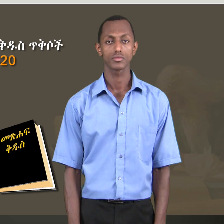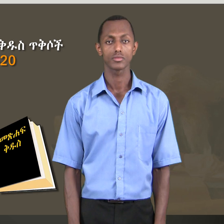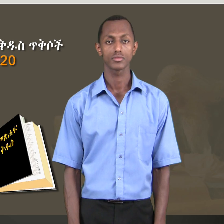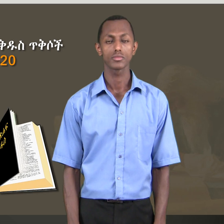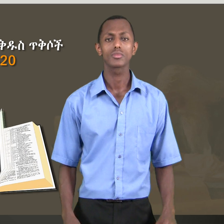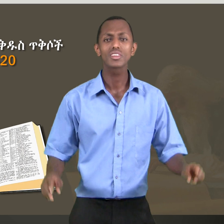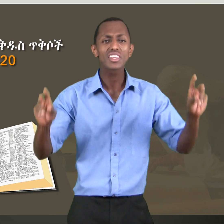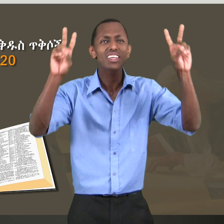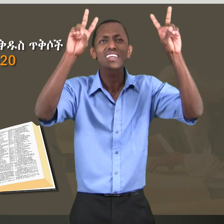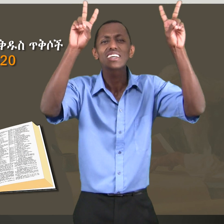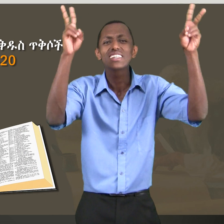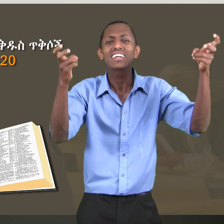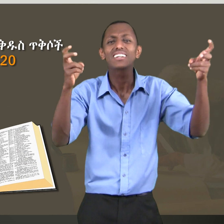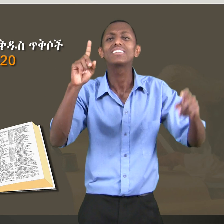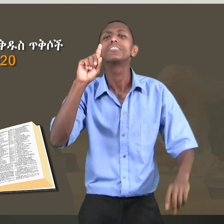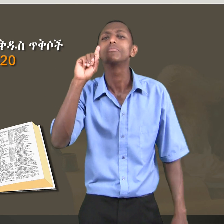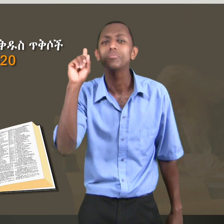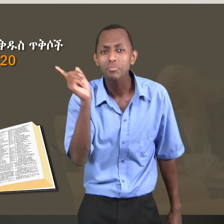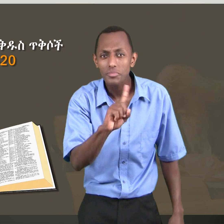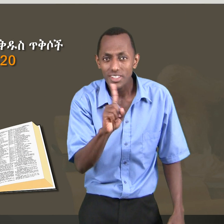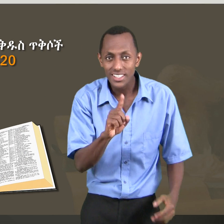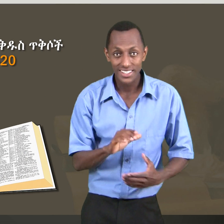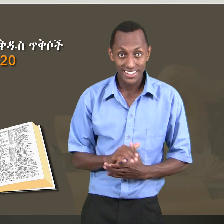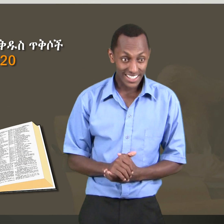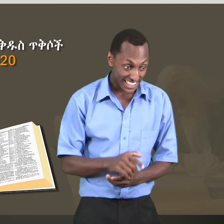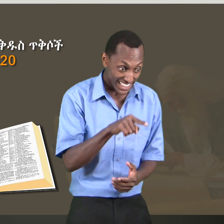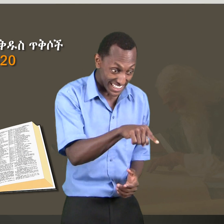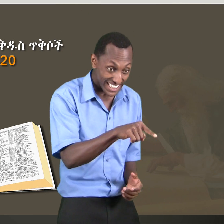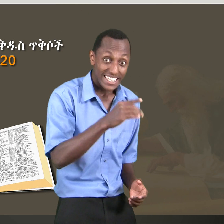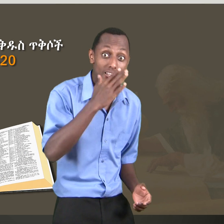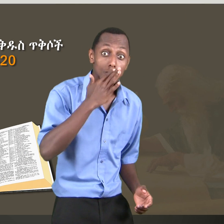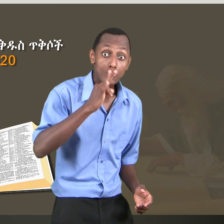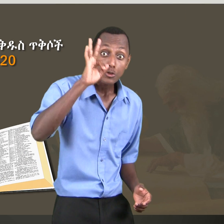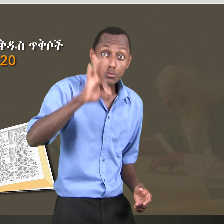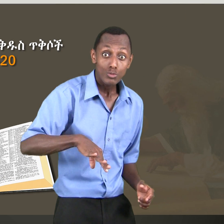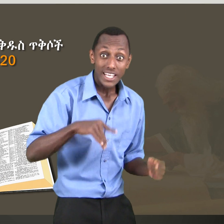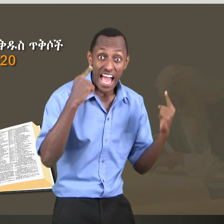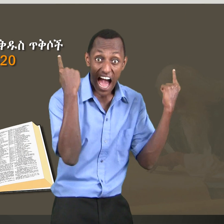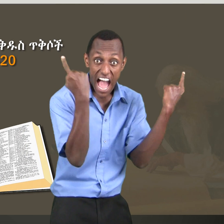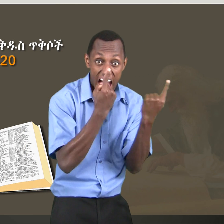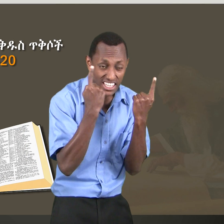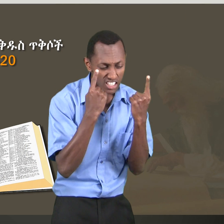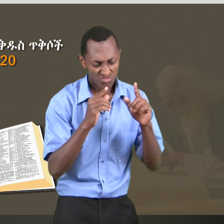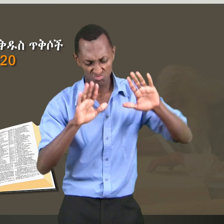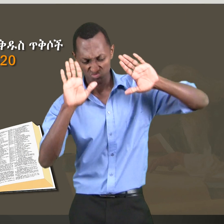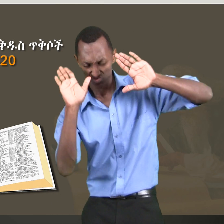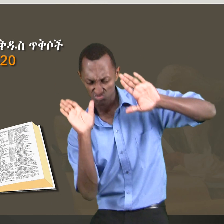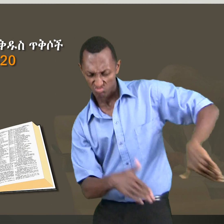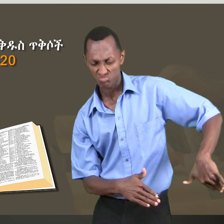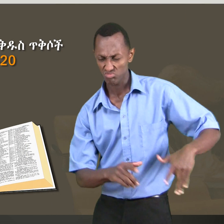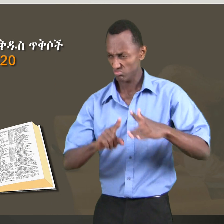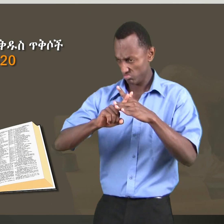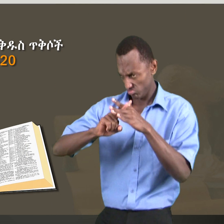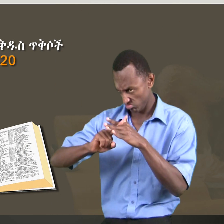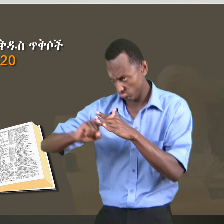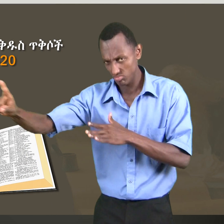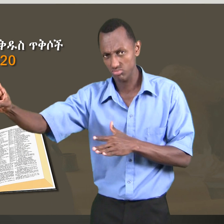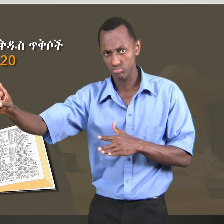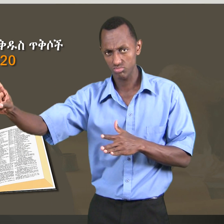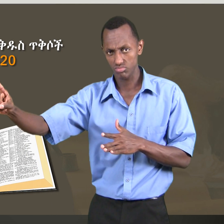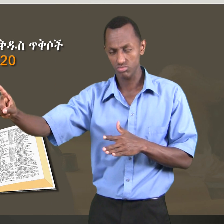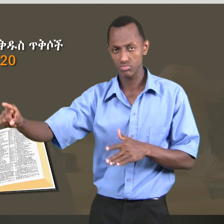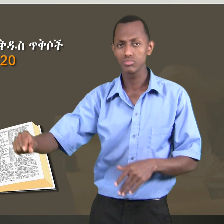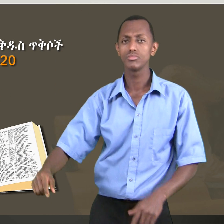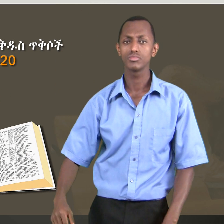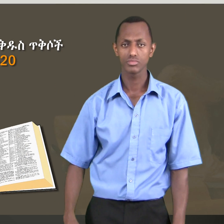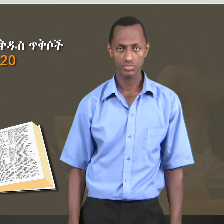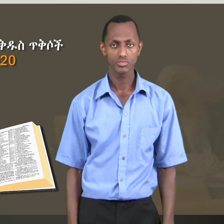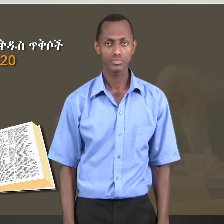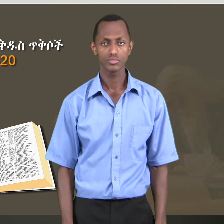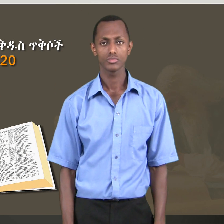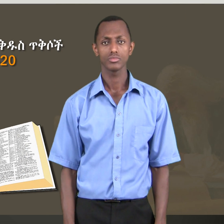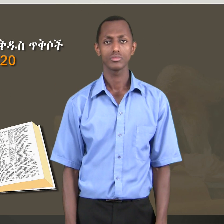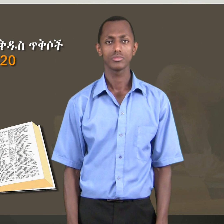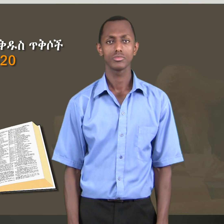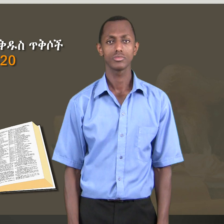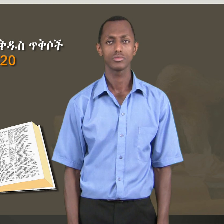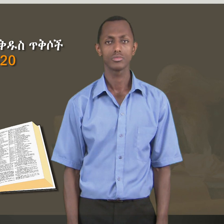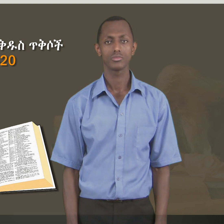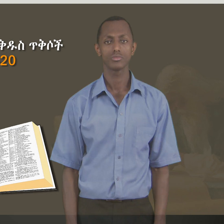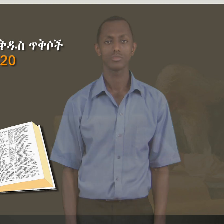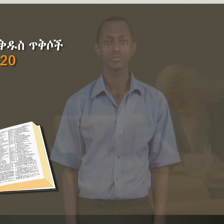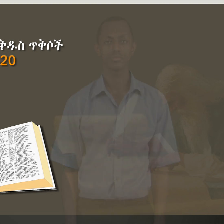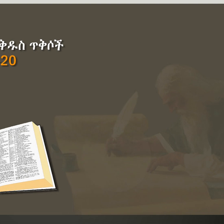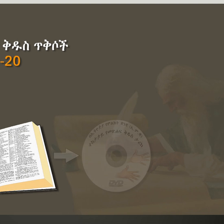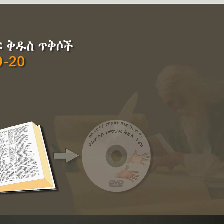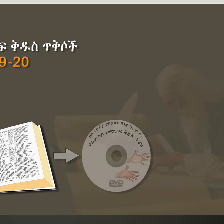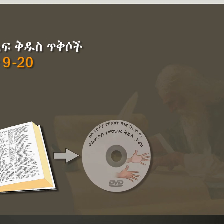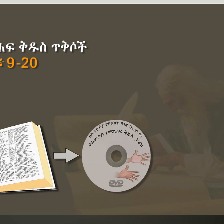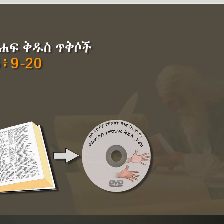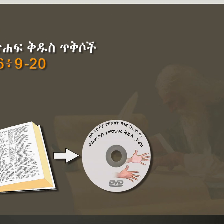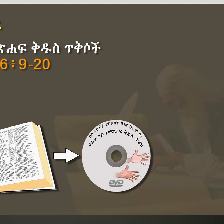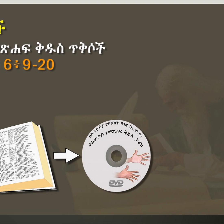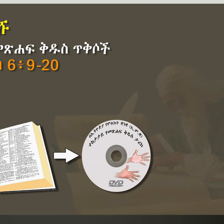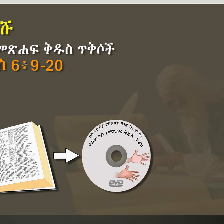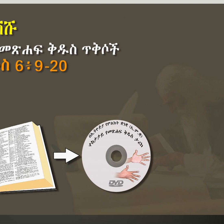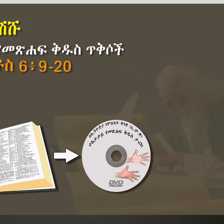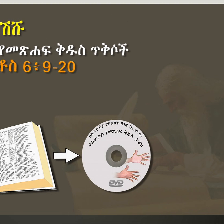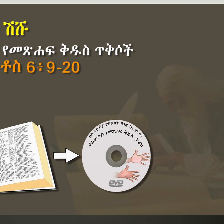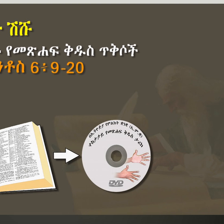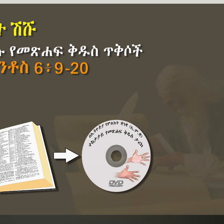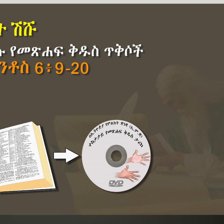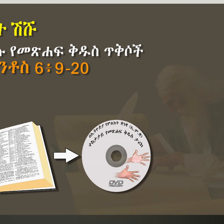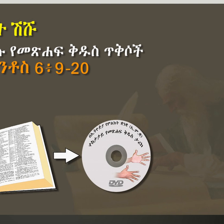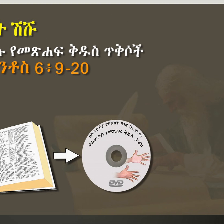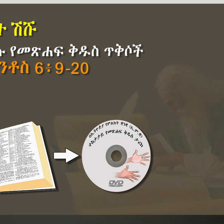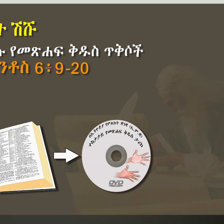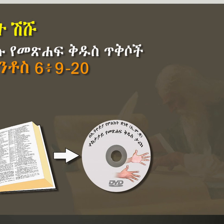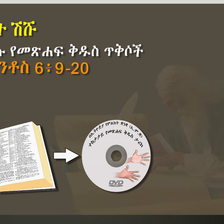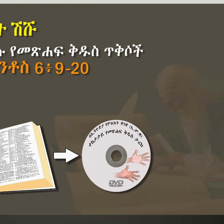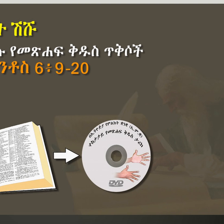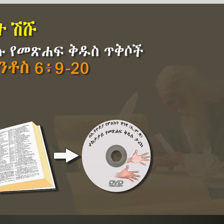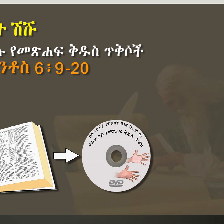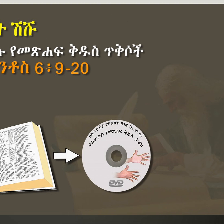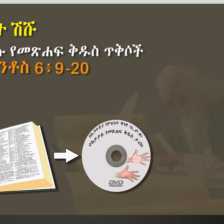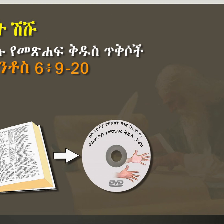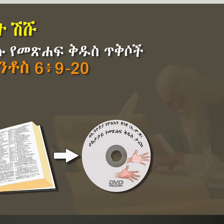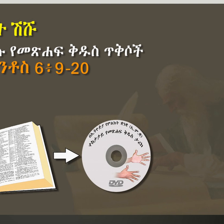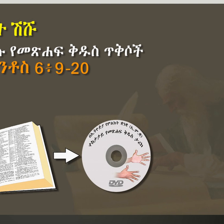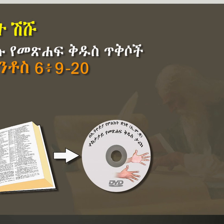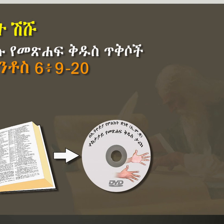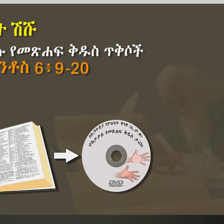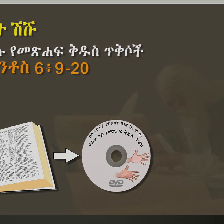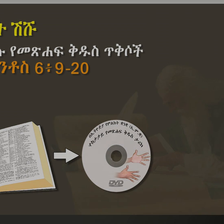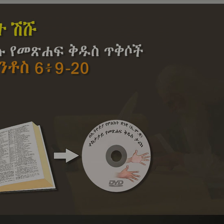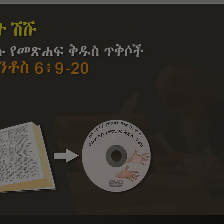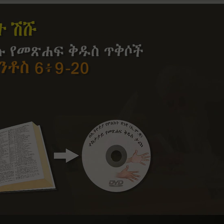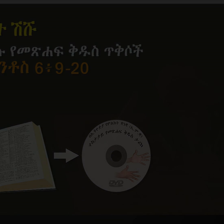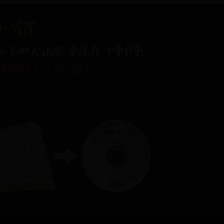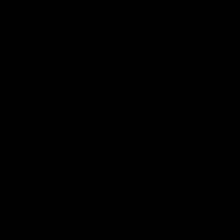Avoid sexual sins